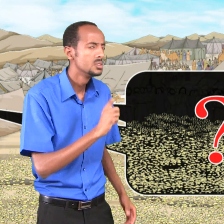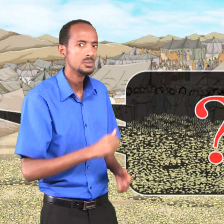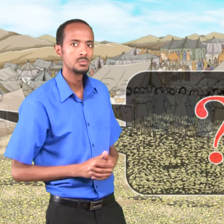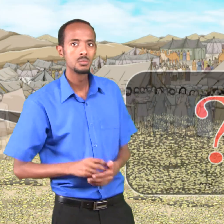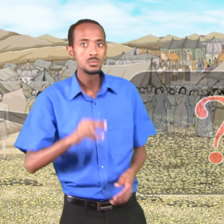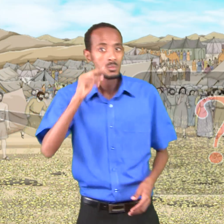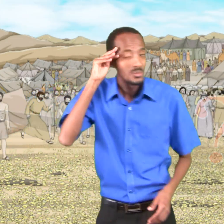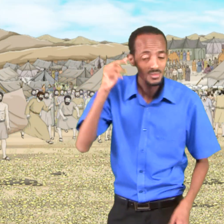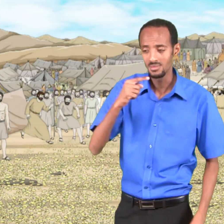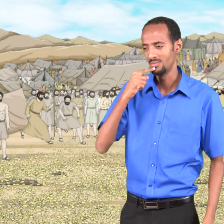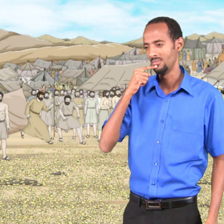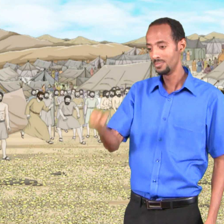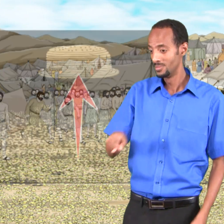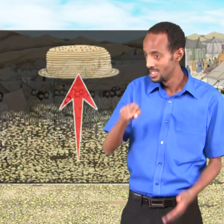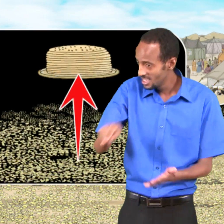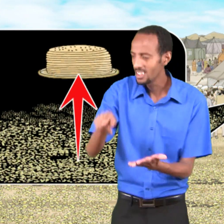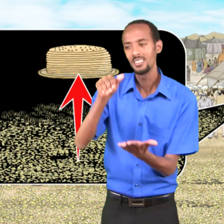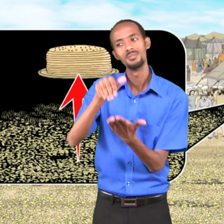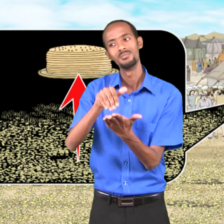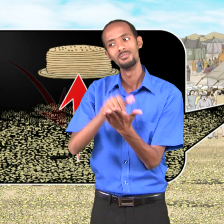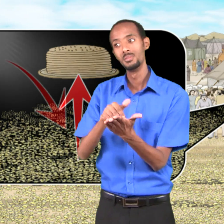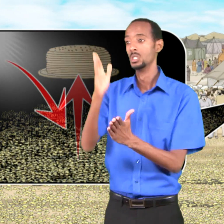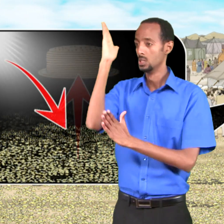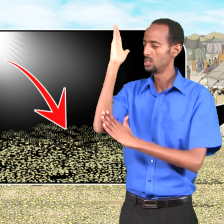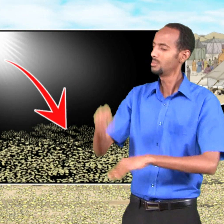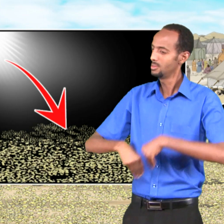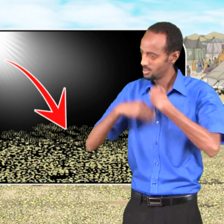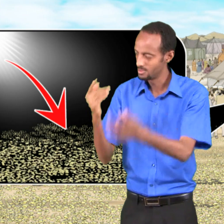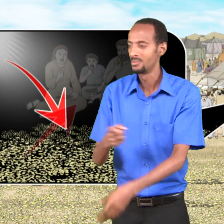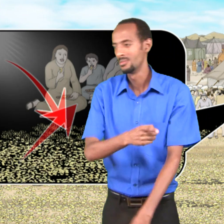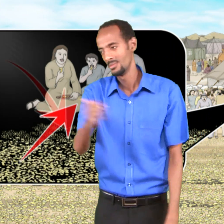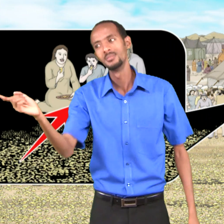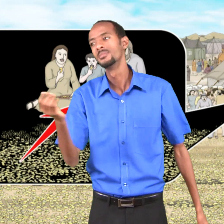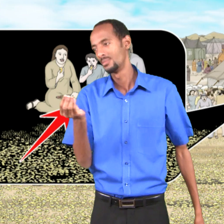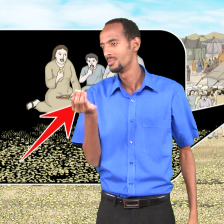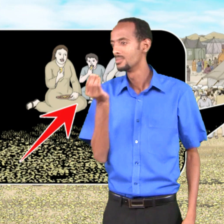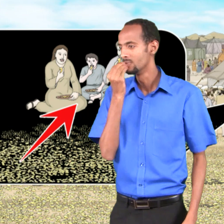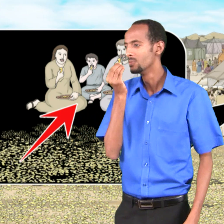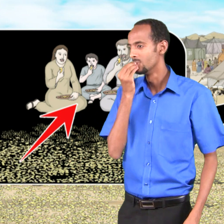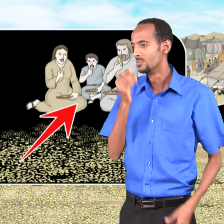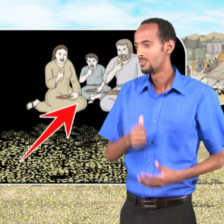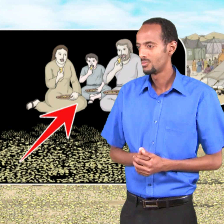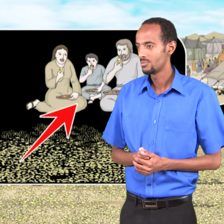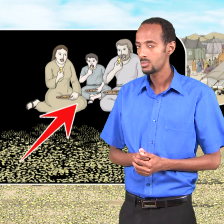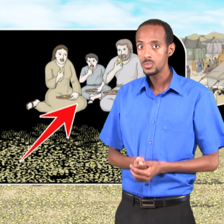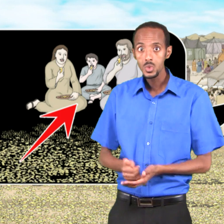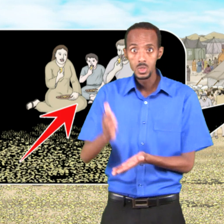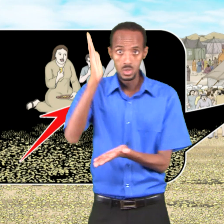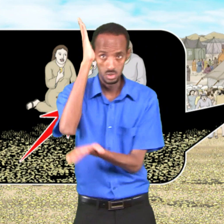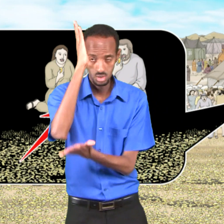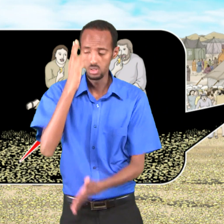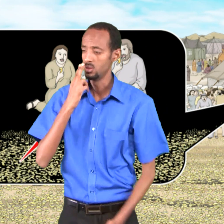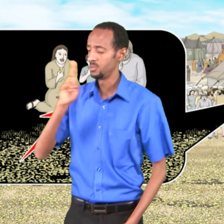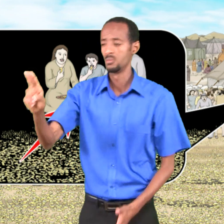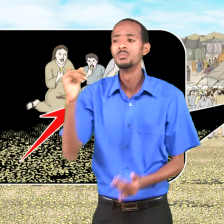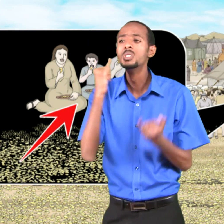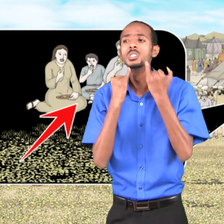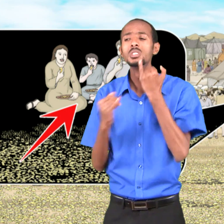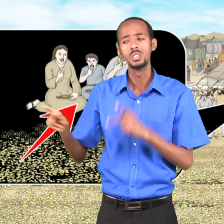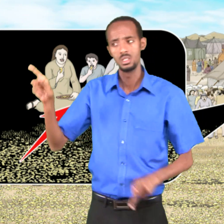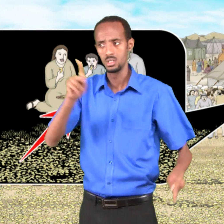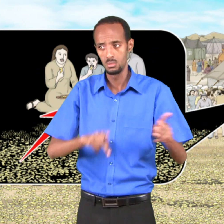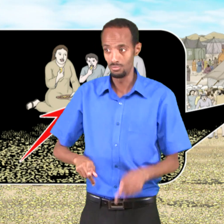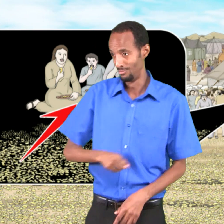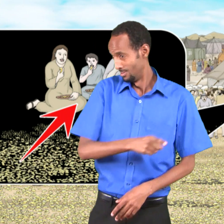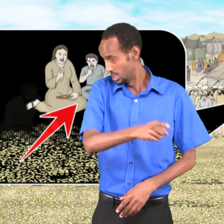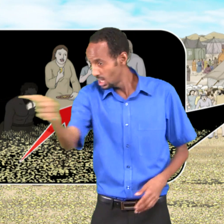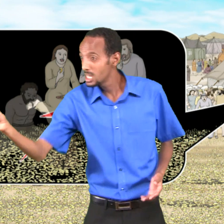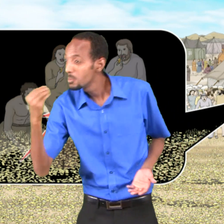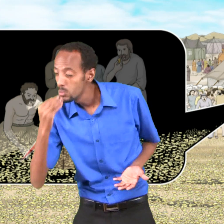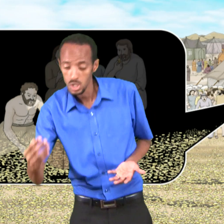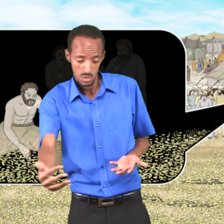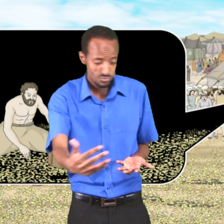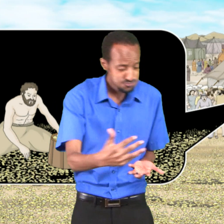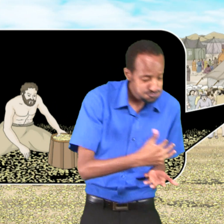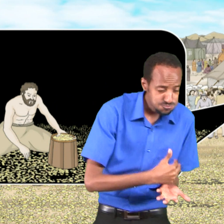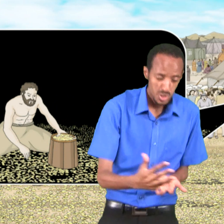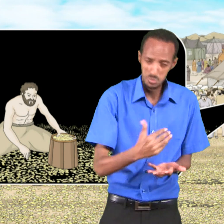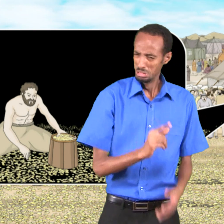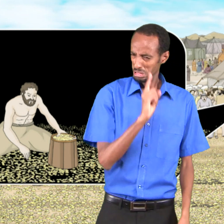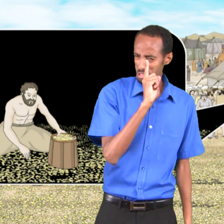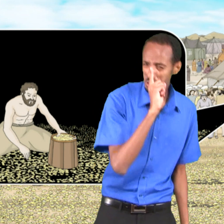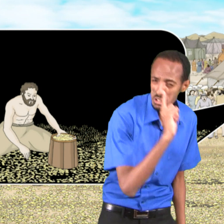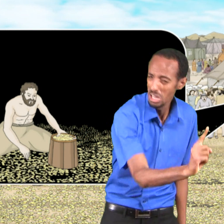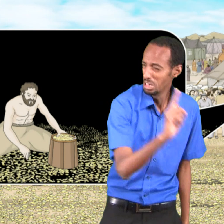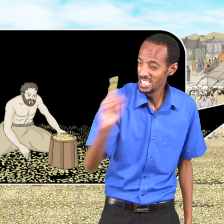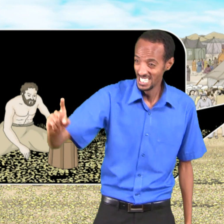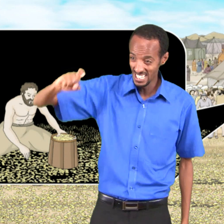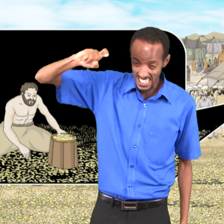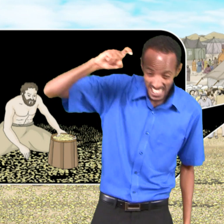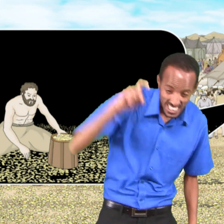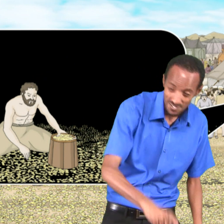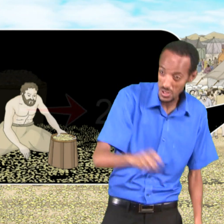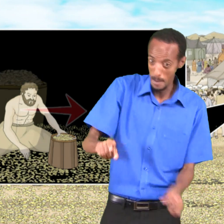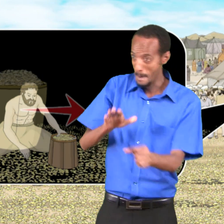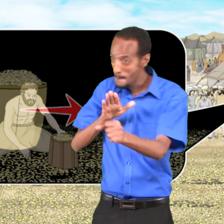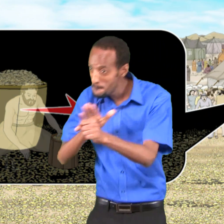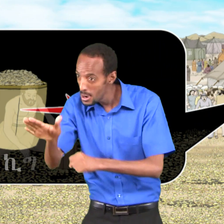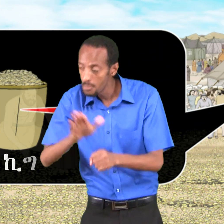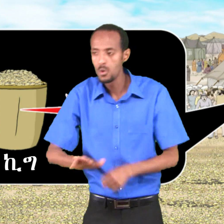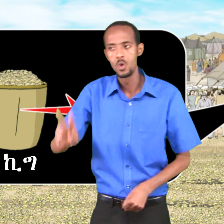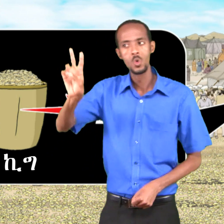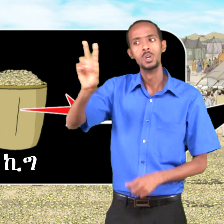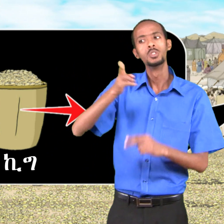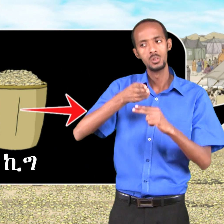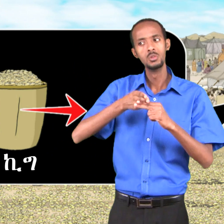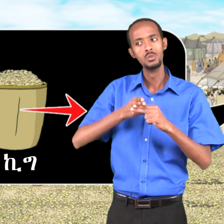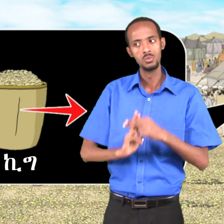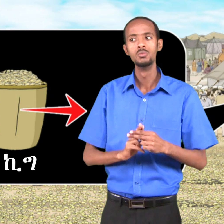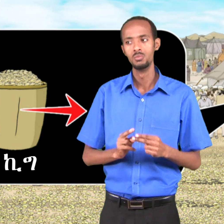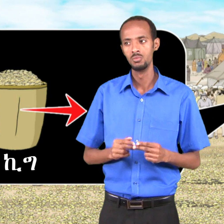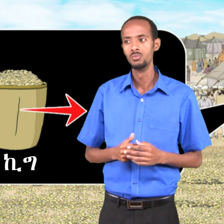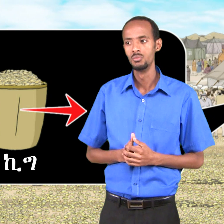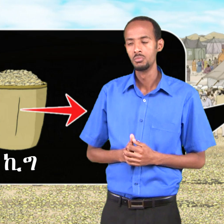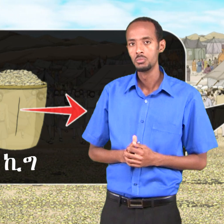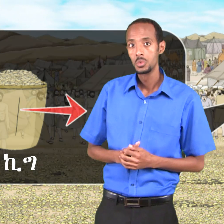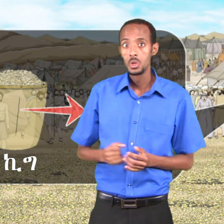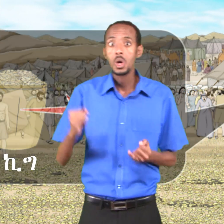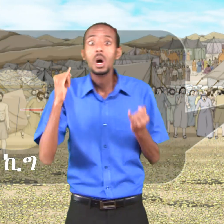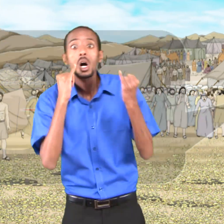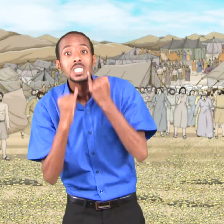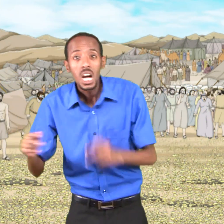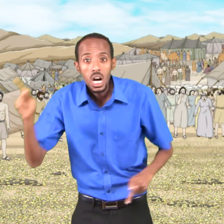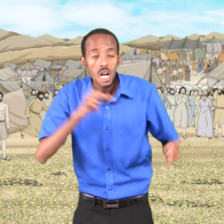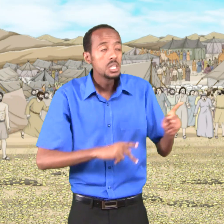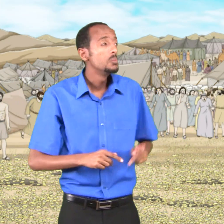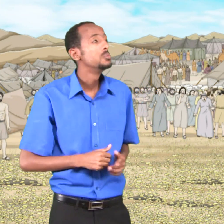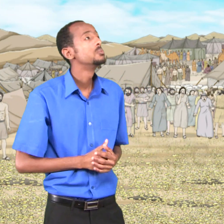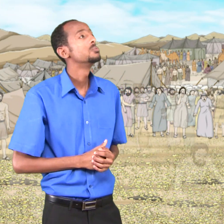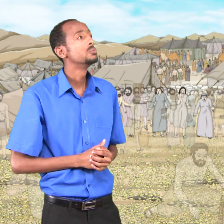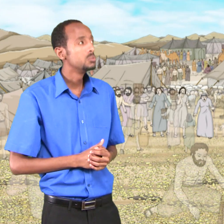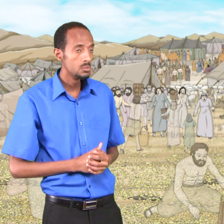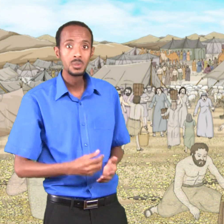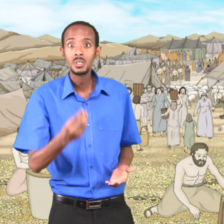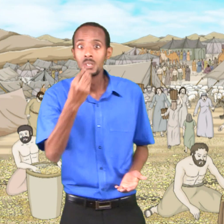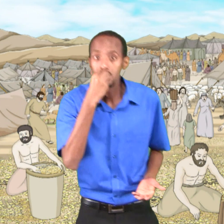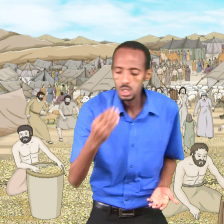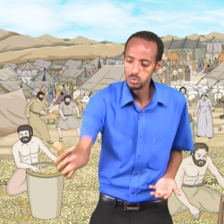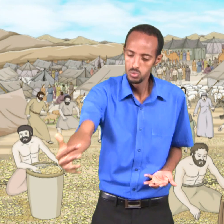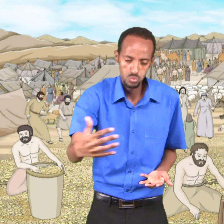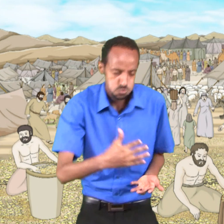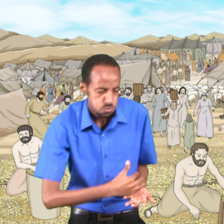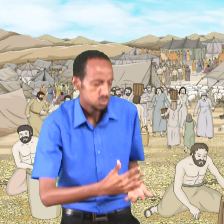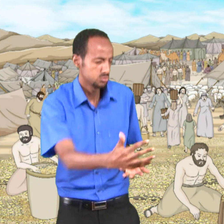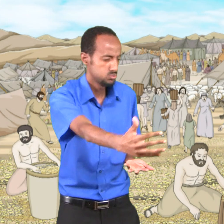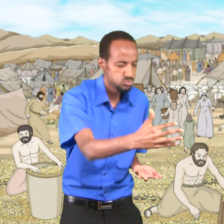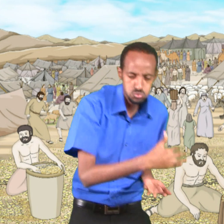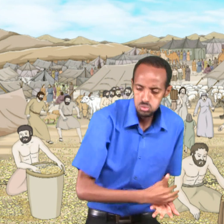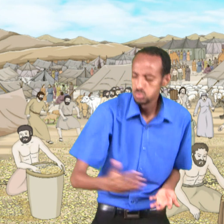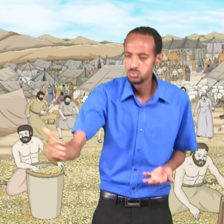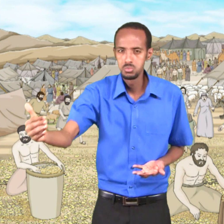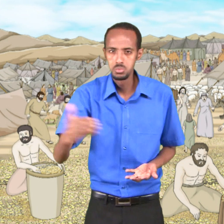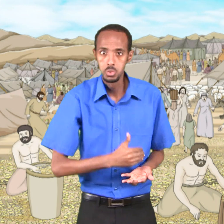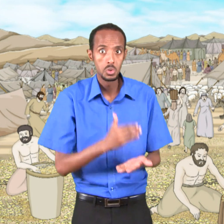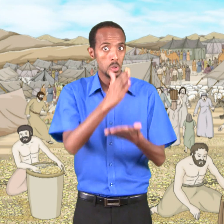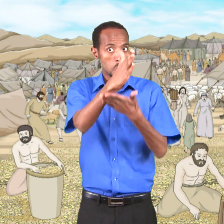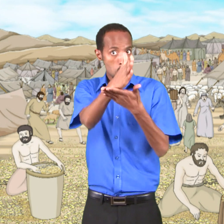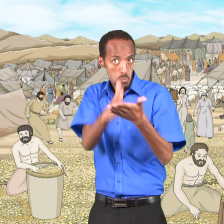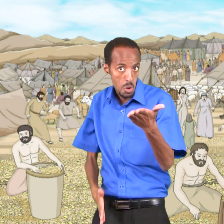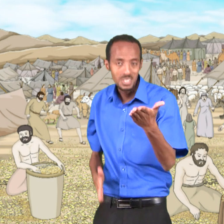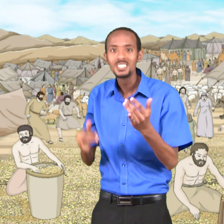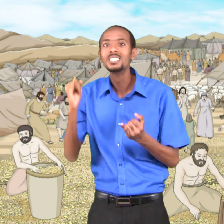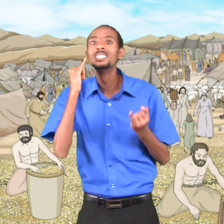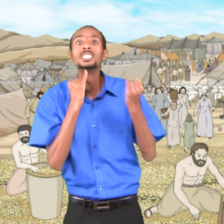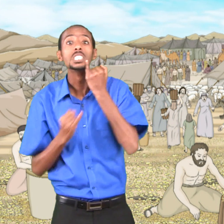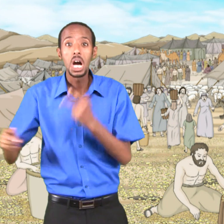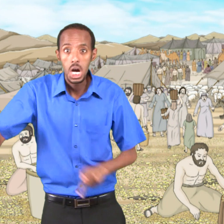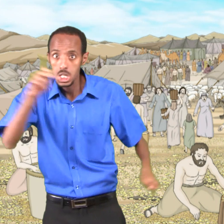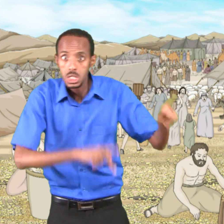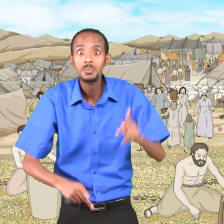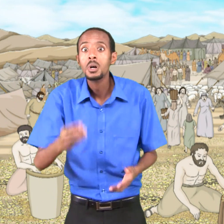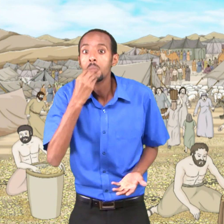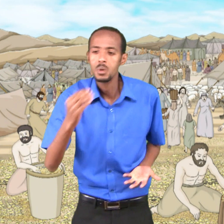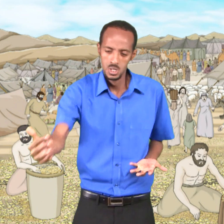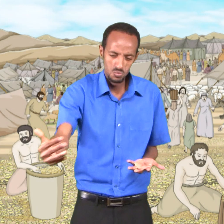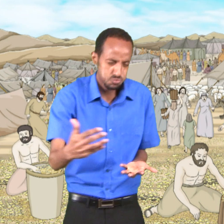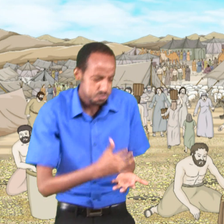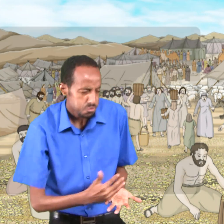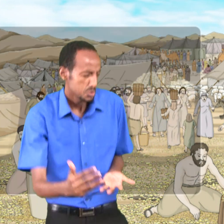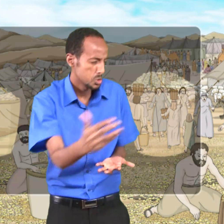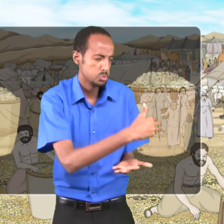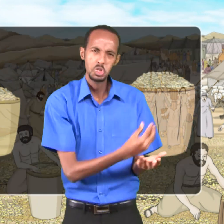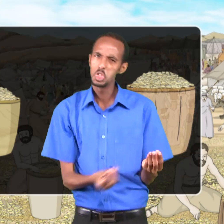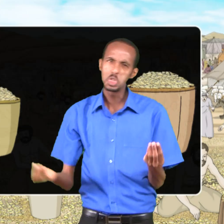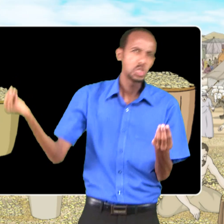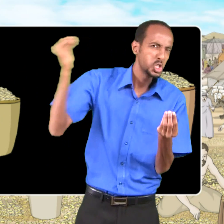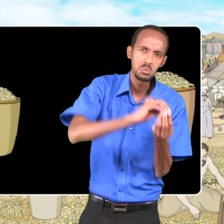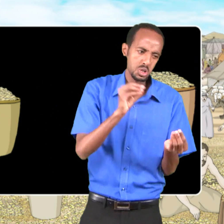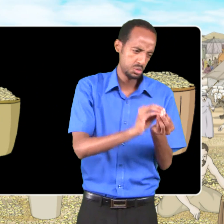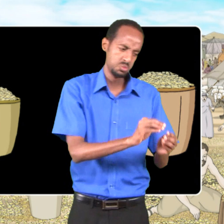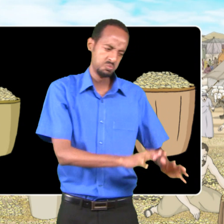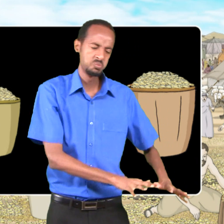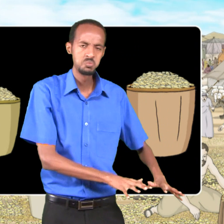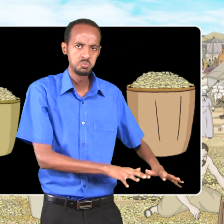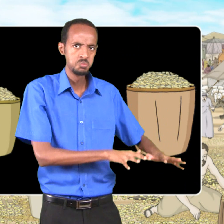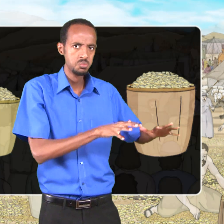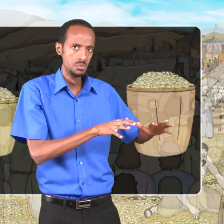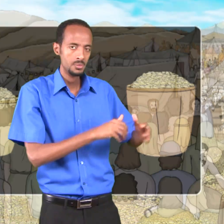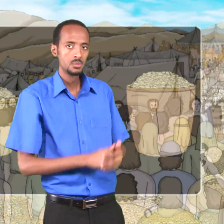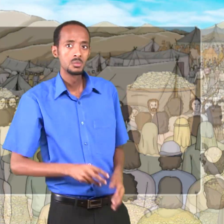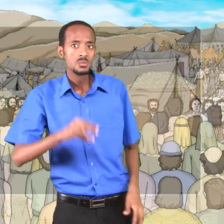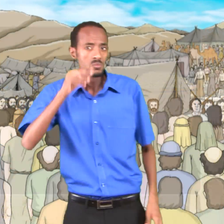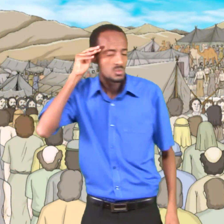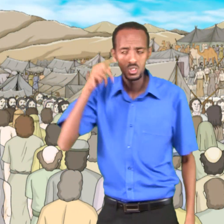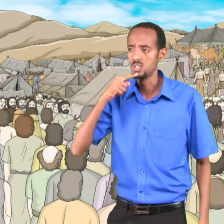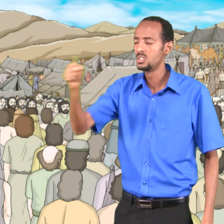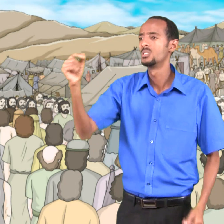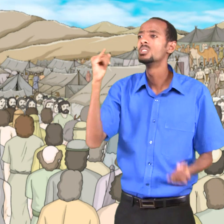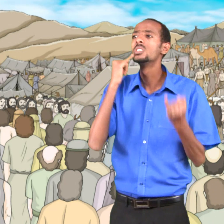So Moses told them, “It is the bread that the LORD has given you to eat. This is what the LORD has commanded: ‘Each one is to gather as much as he needs. You may take an omer for each person in your tent.’” So the Israelites did this. Some gathered more, and some less. When they measured it by the omer, he who gathered much had no excess, and he who gathered little had no shortfall. Each one gathered as much as he needed to eat.